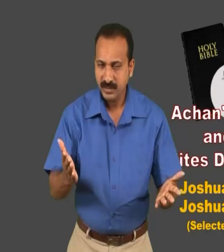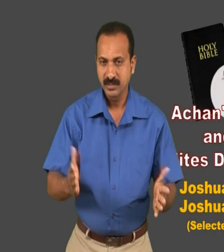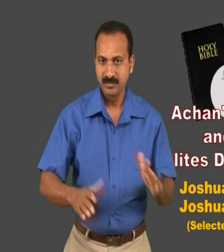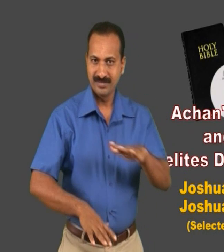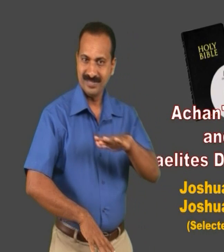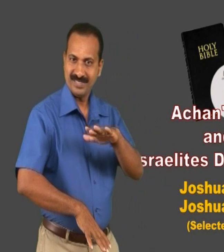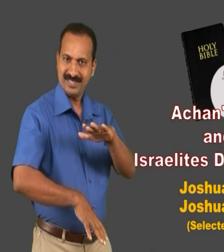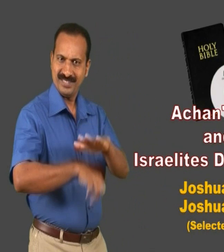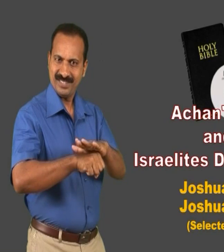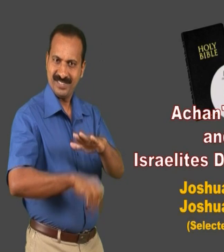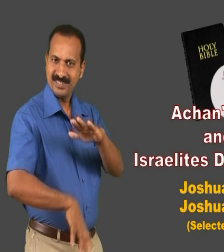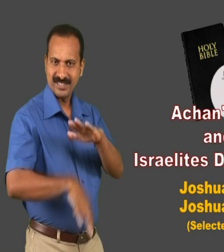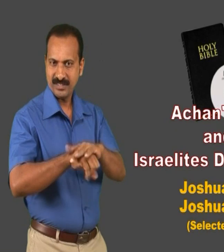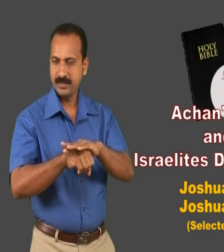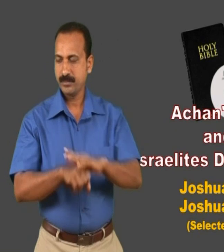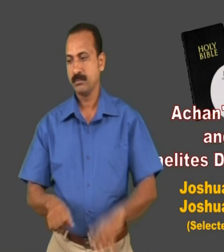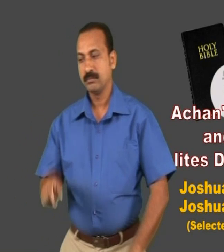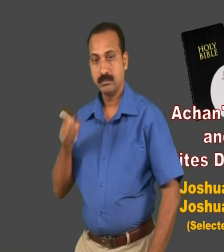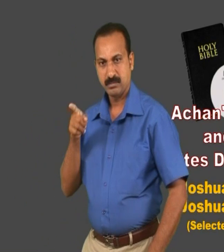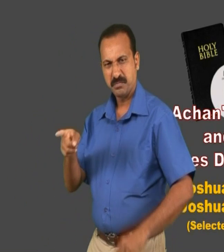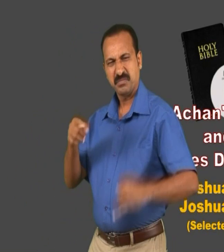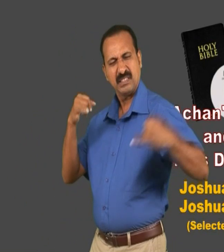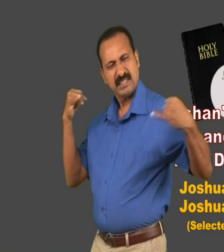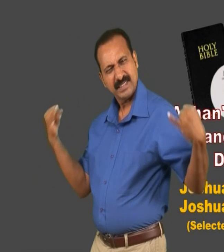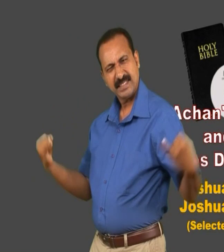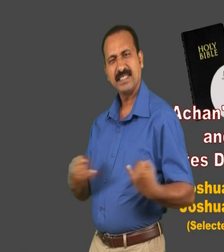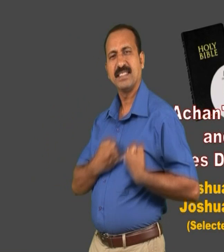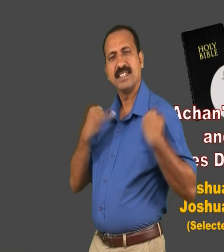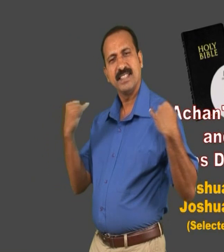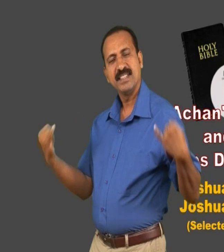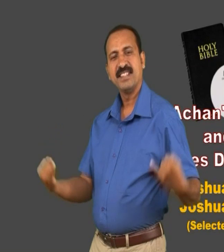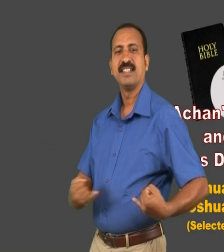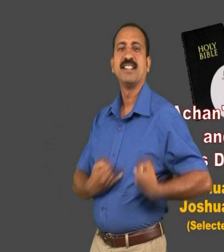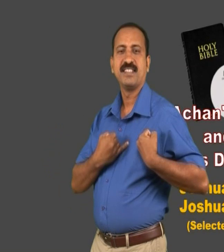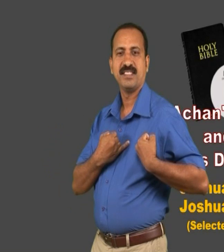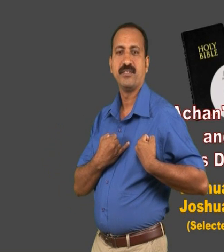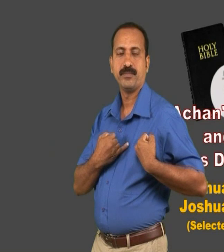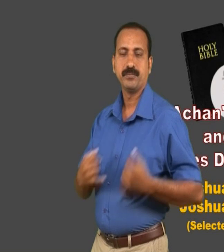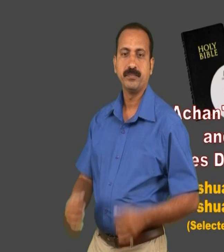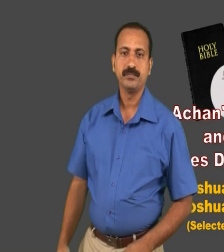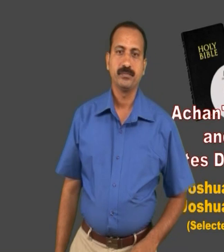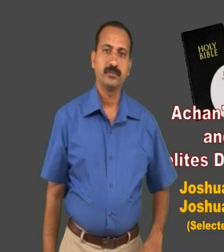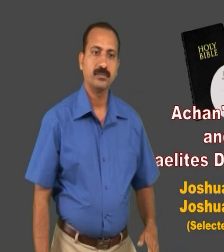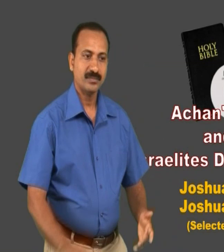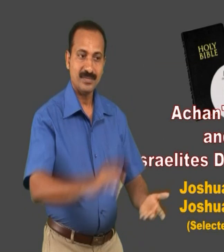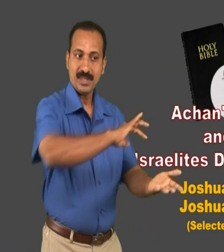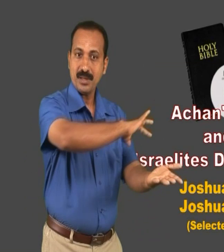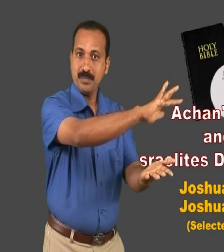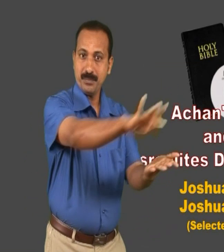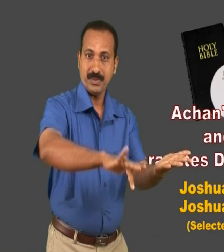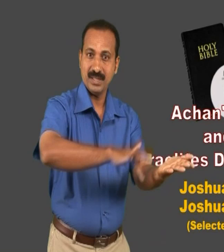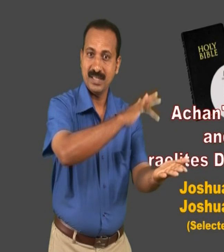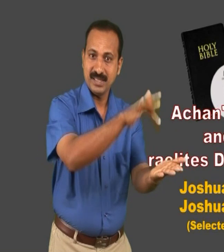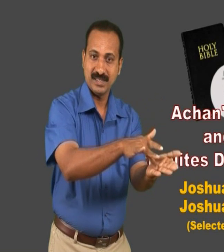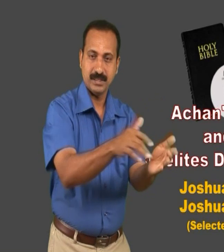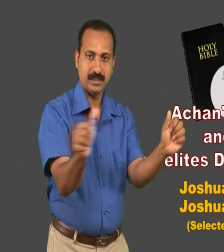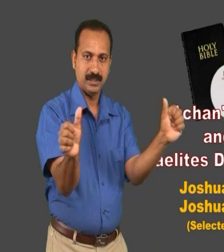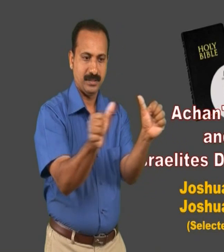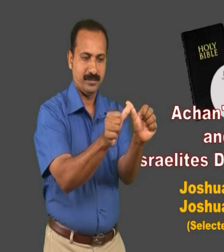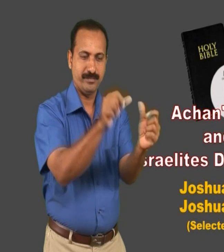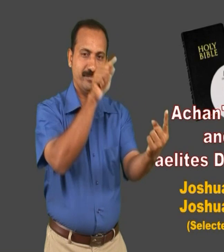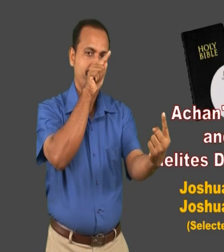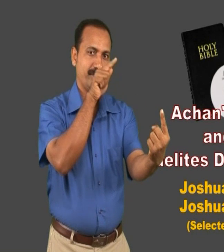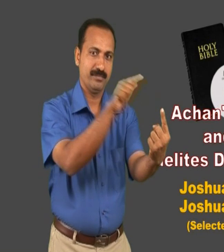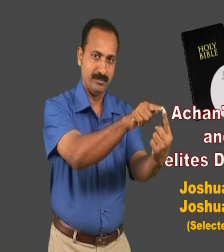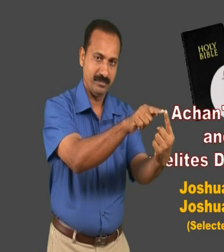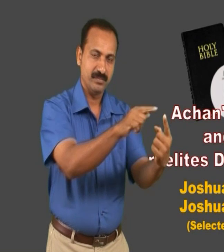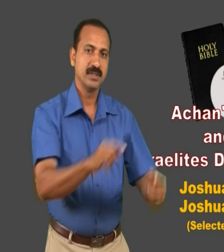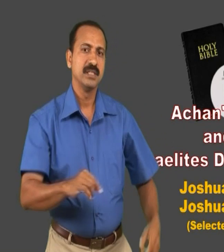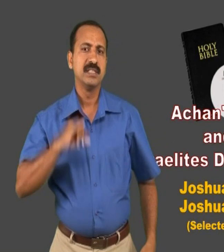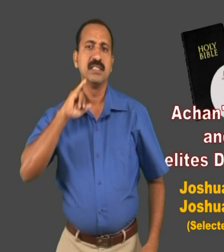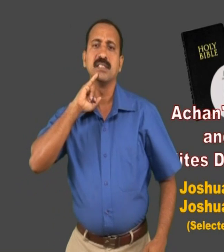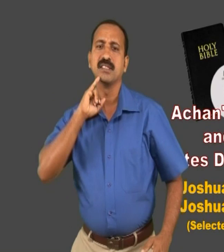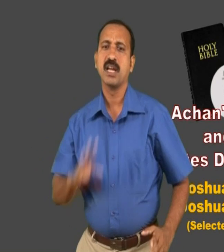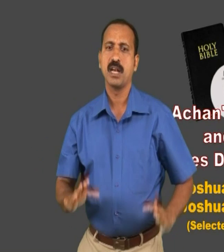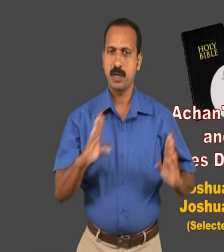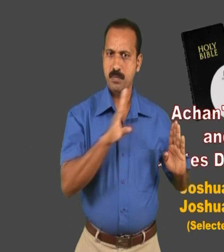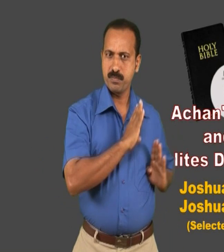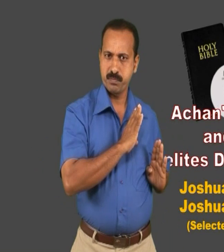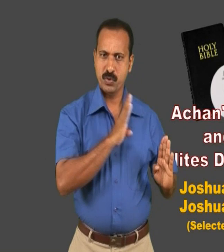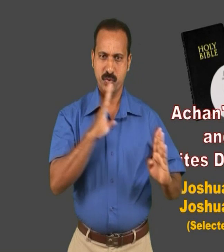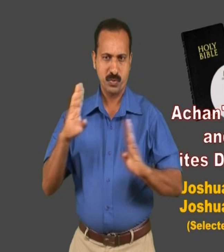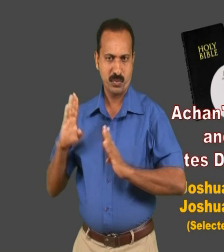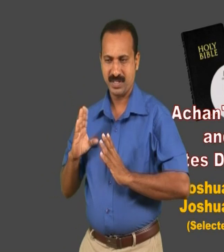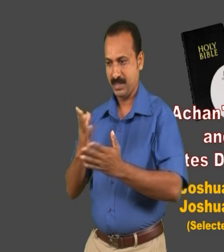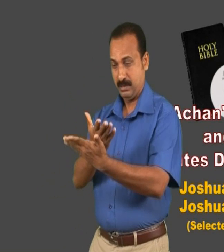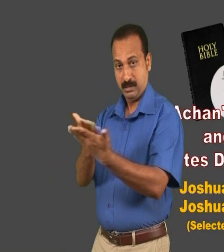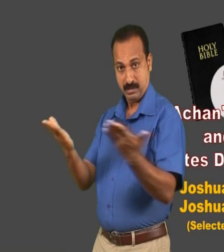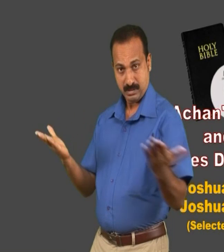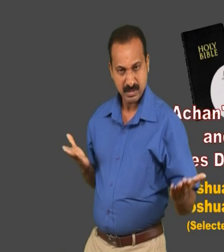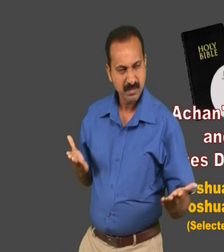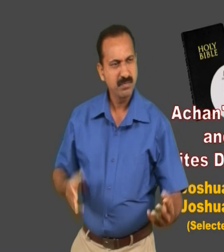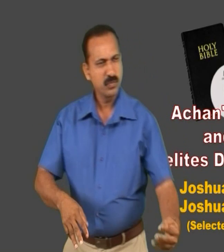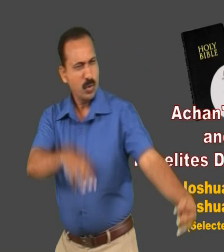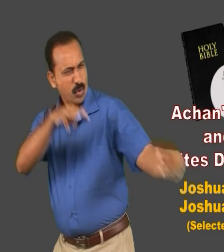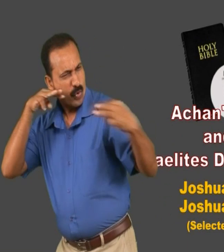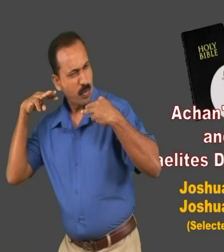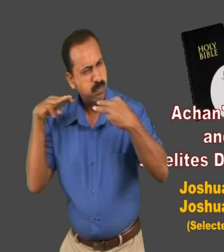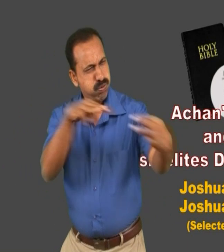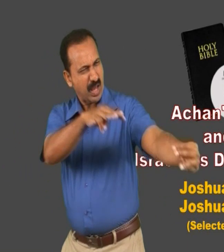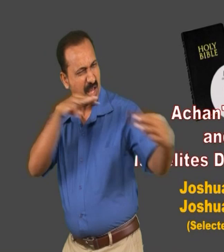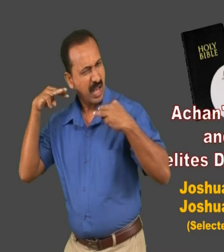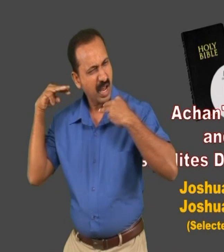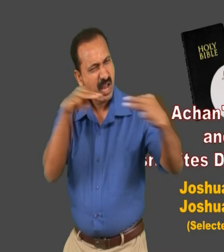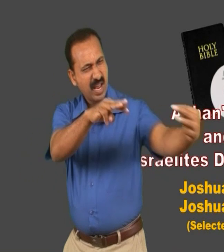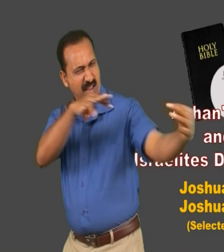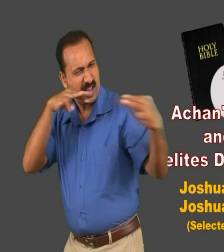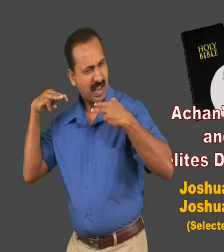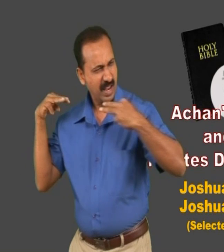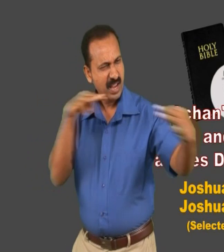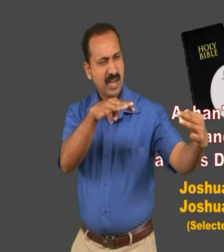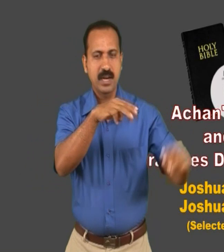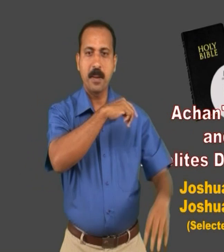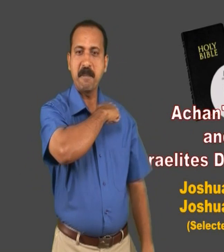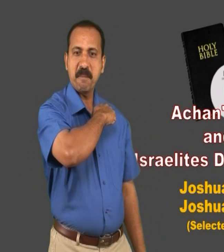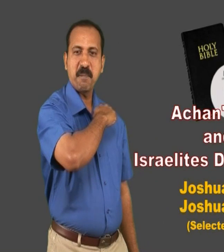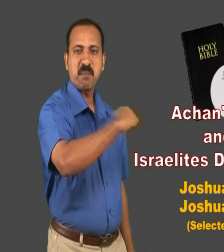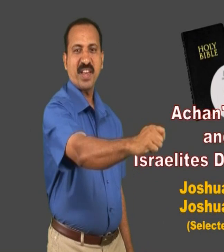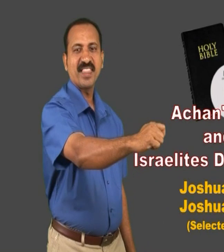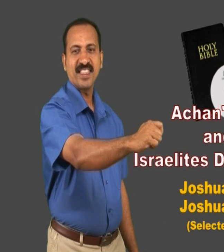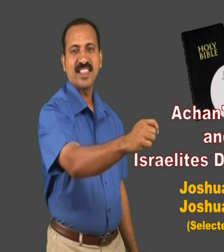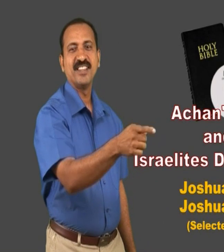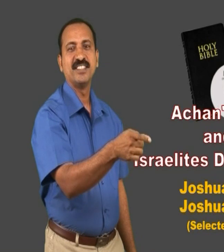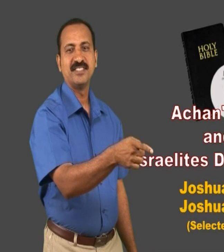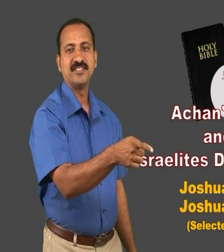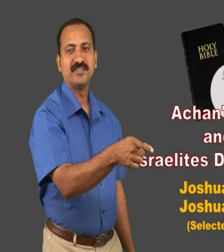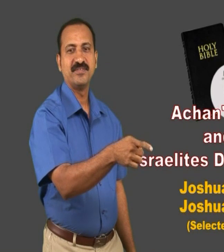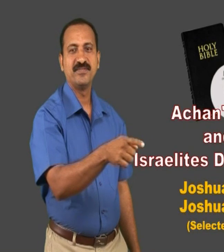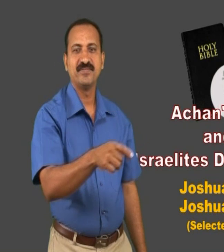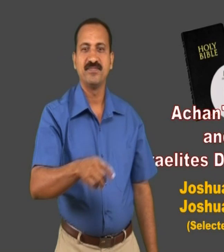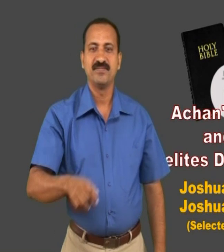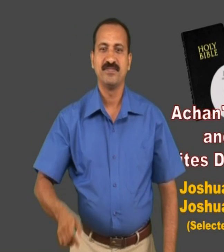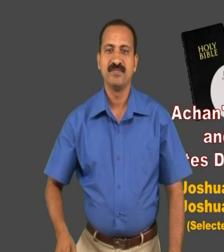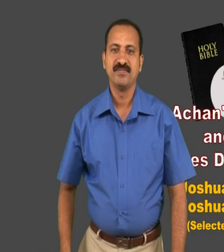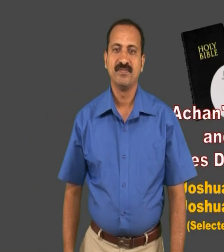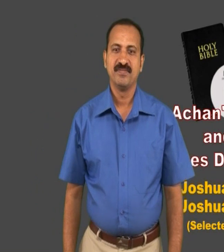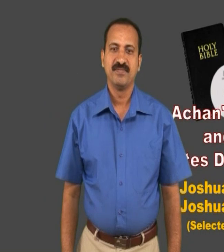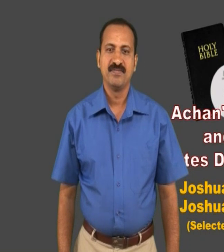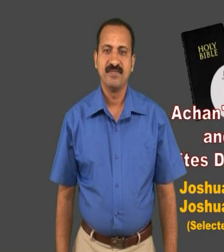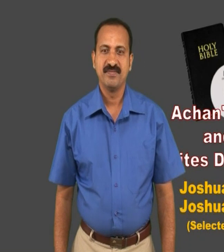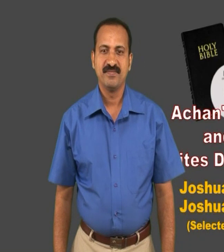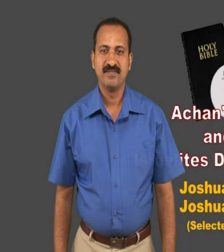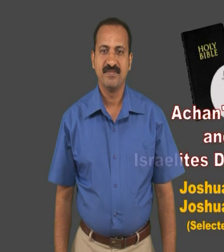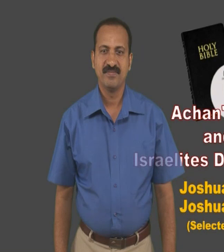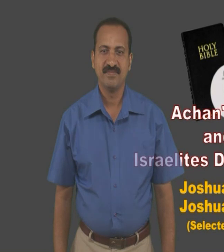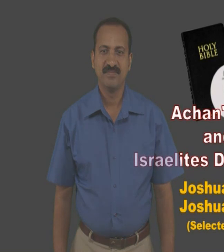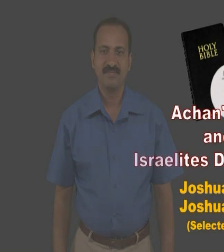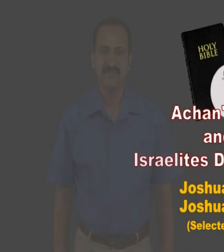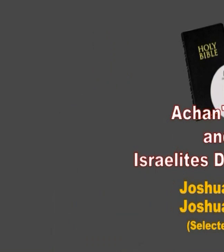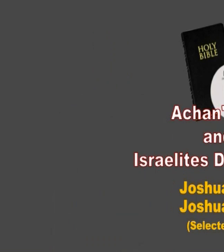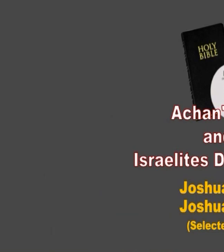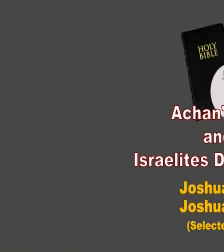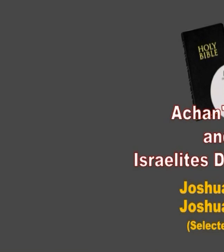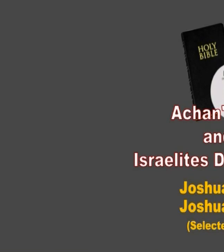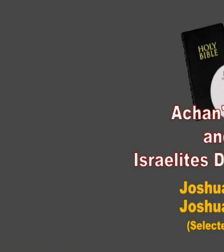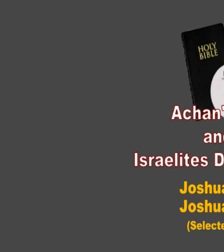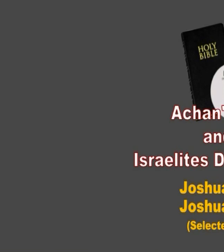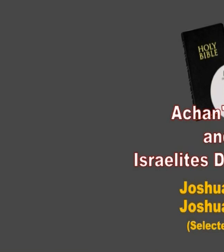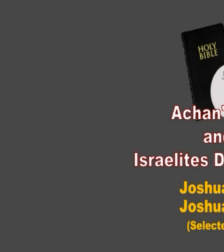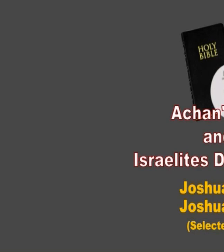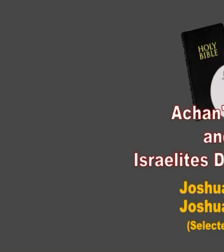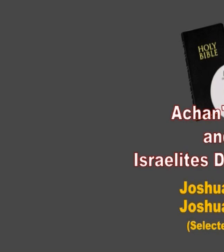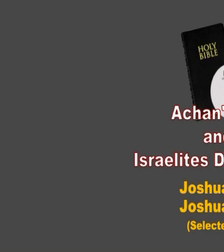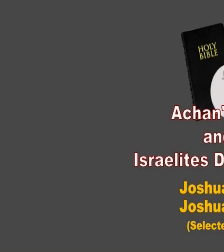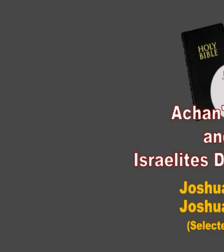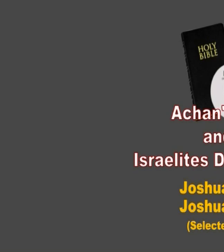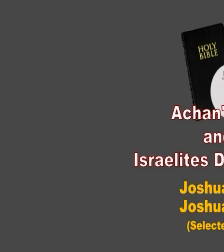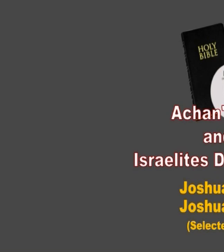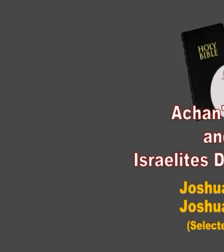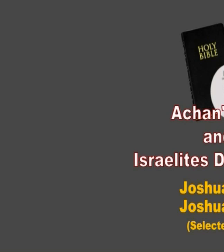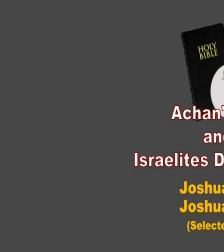Achan's sin and Israelites defeat Ai